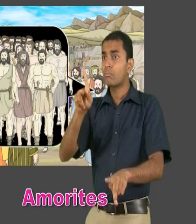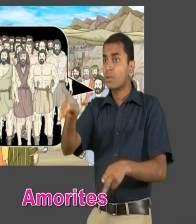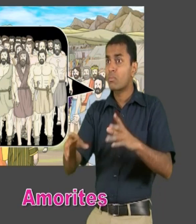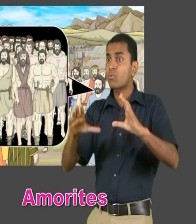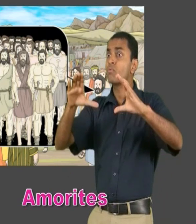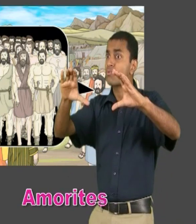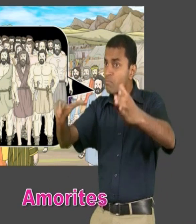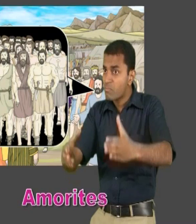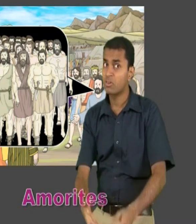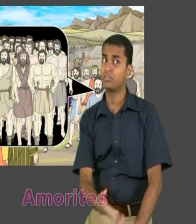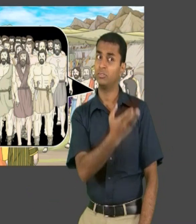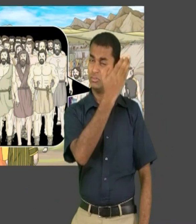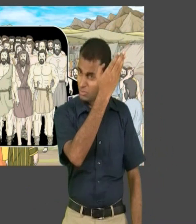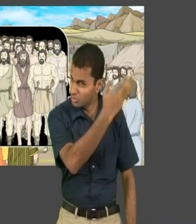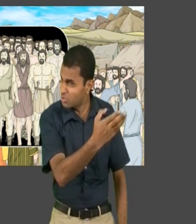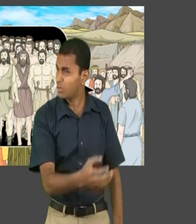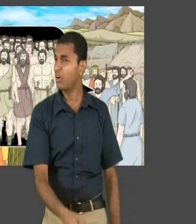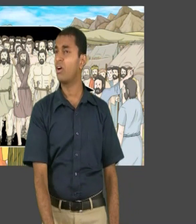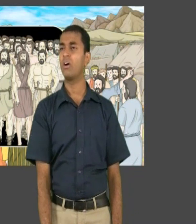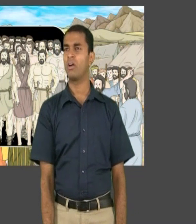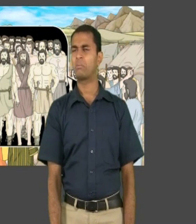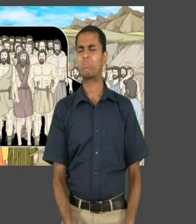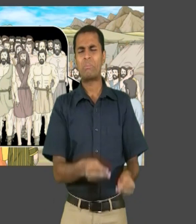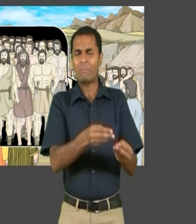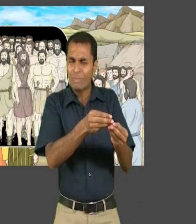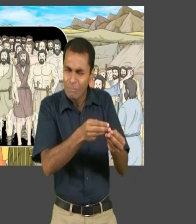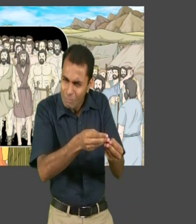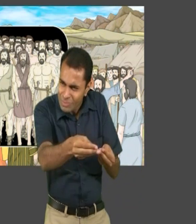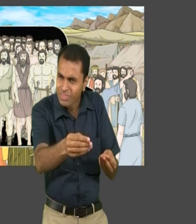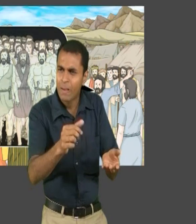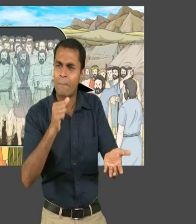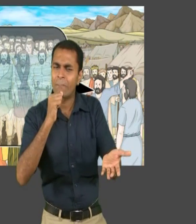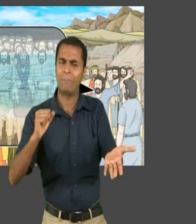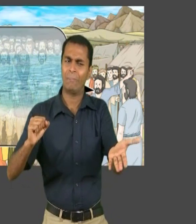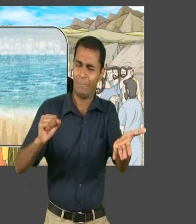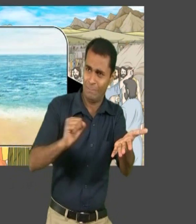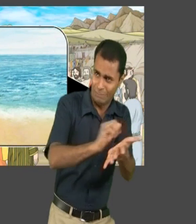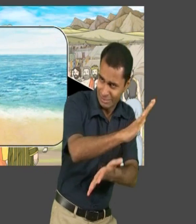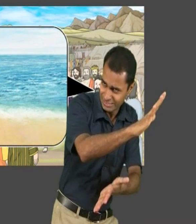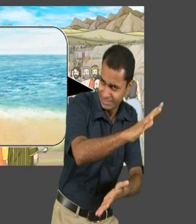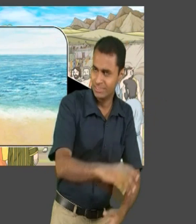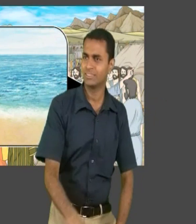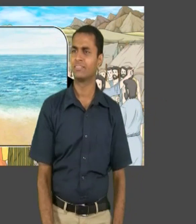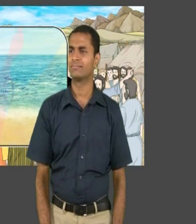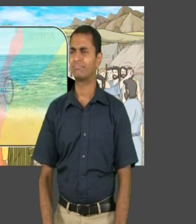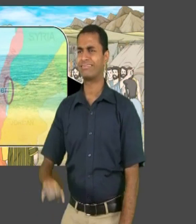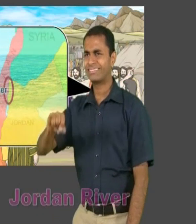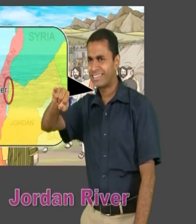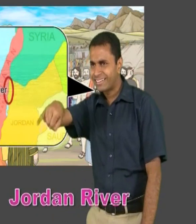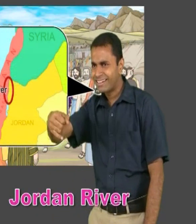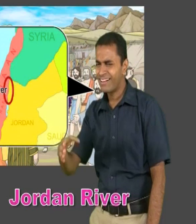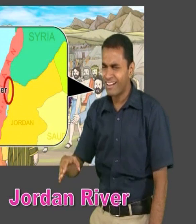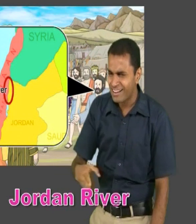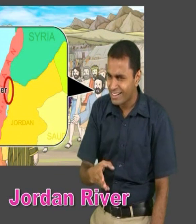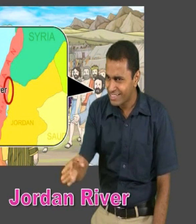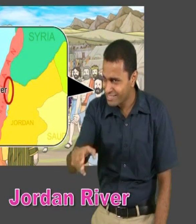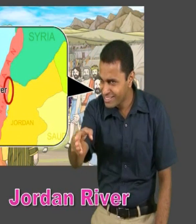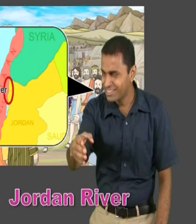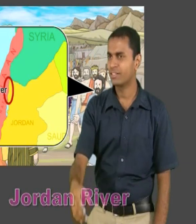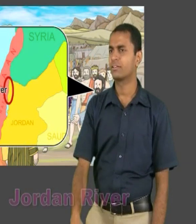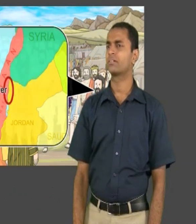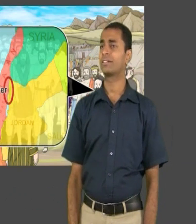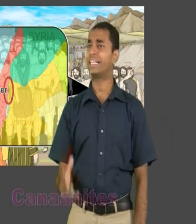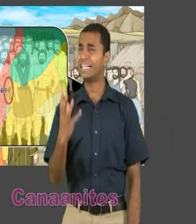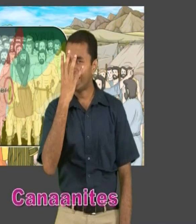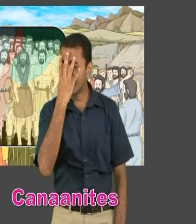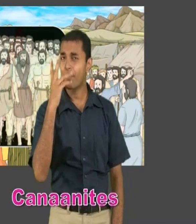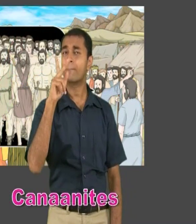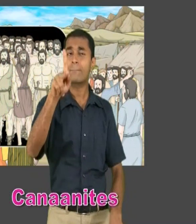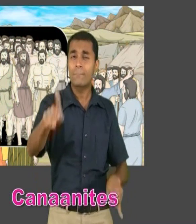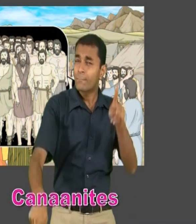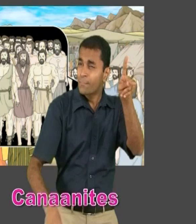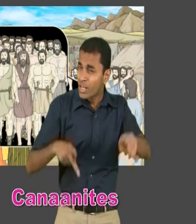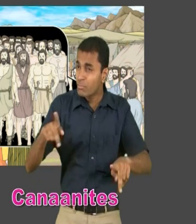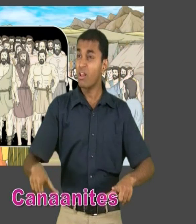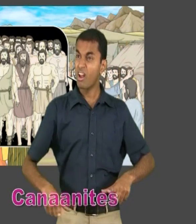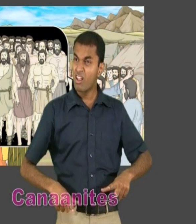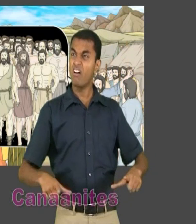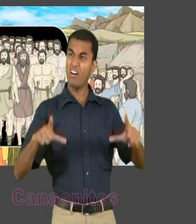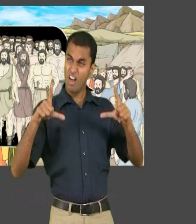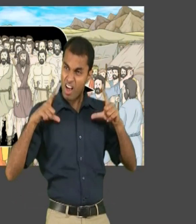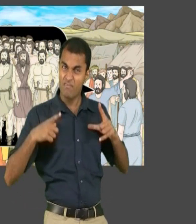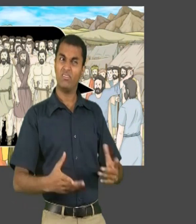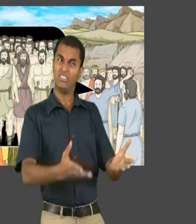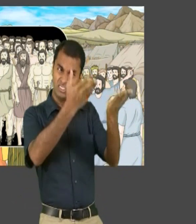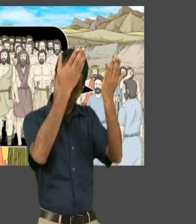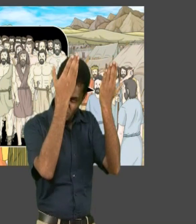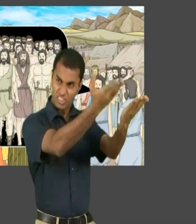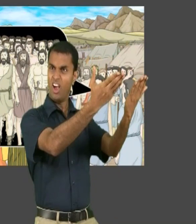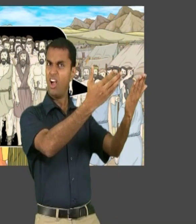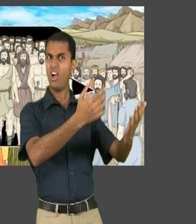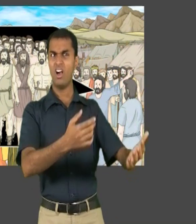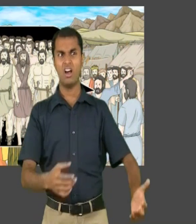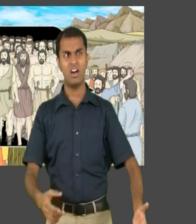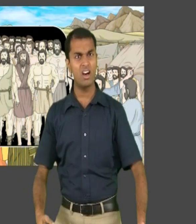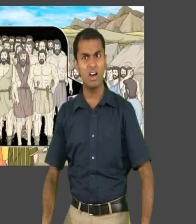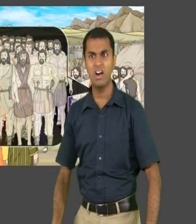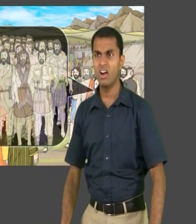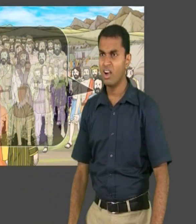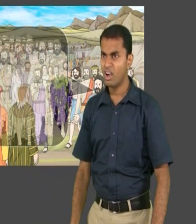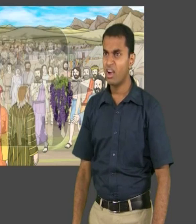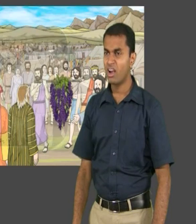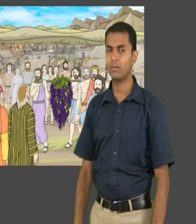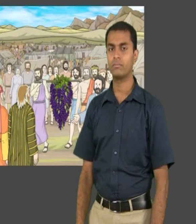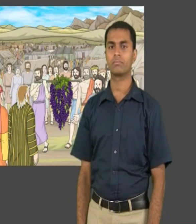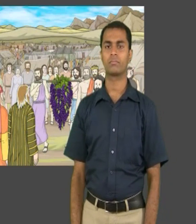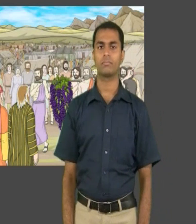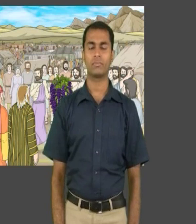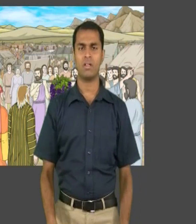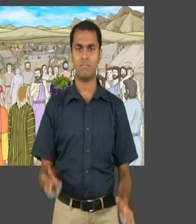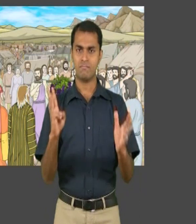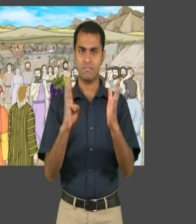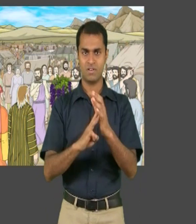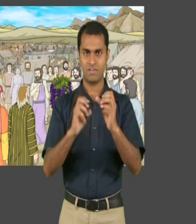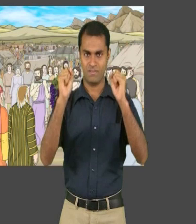and the Canaanites live by the sea and along the Jordan.”